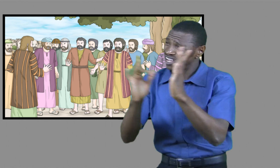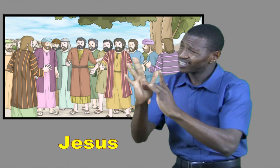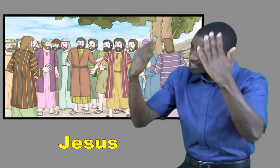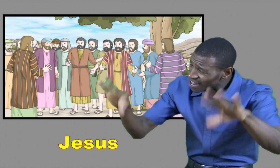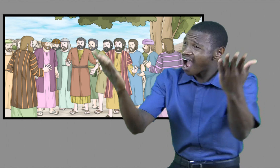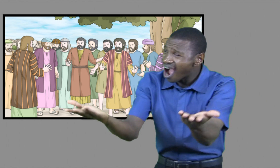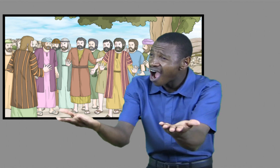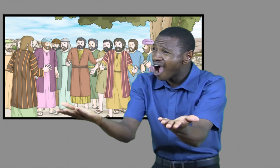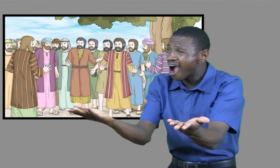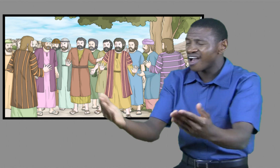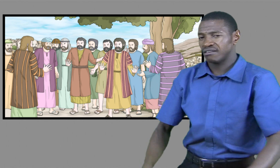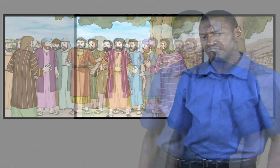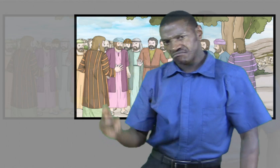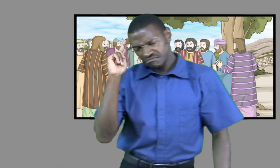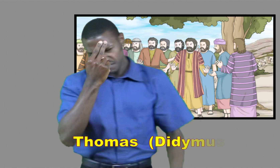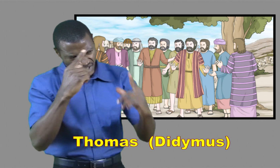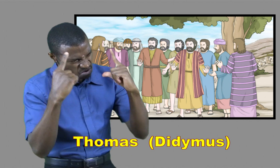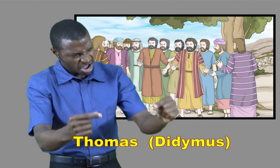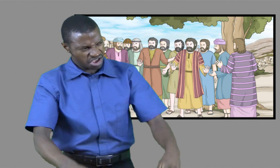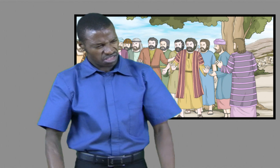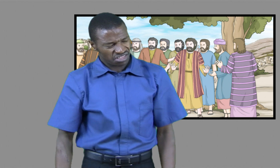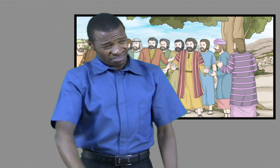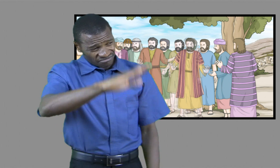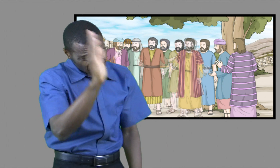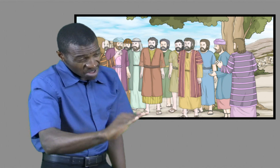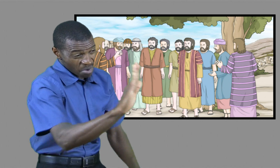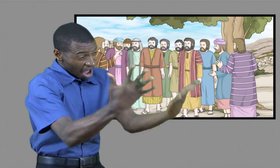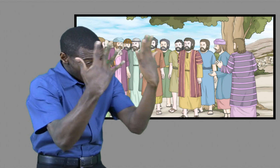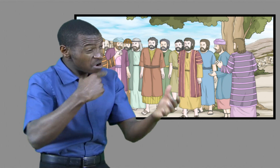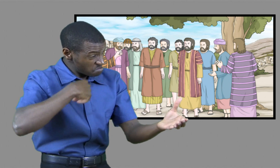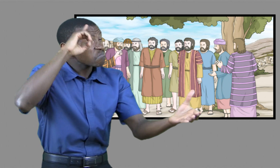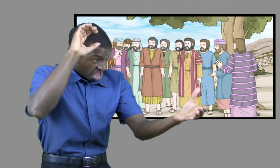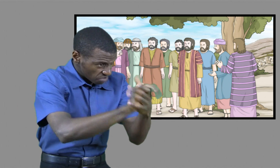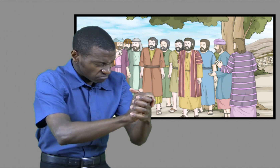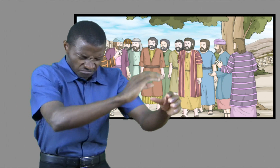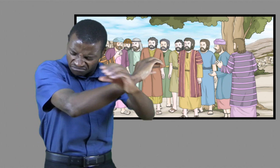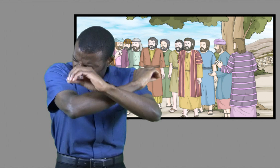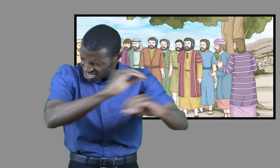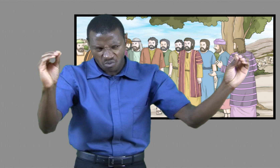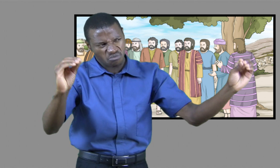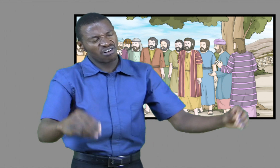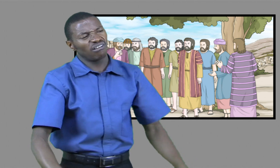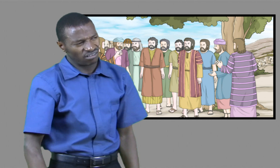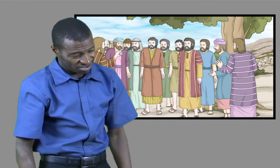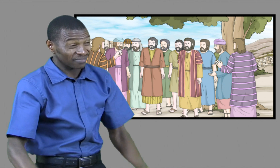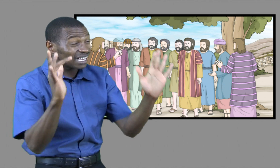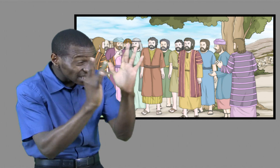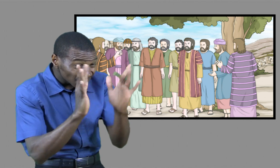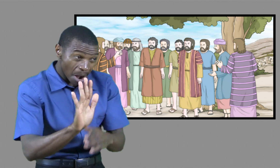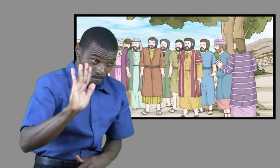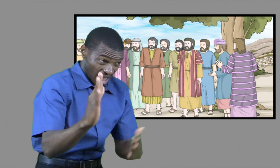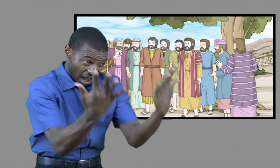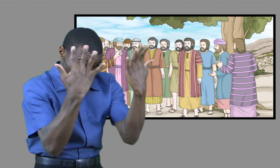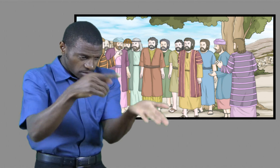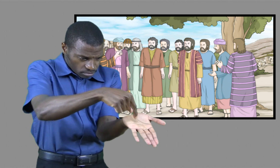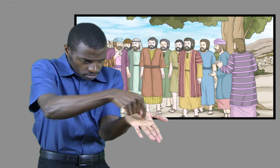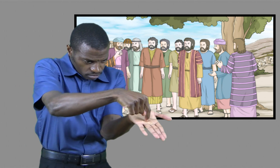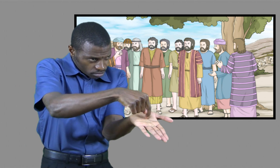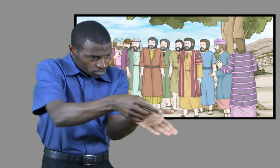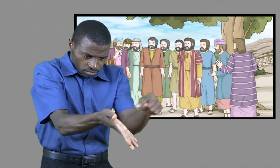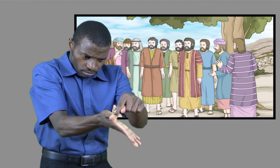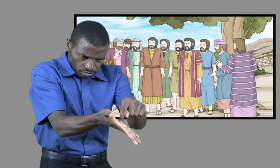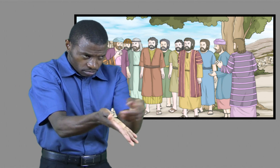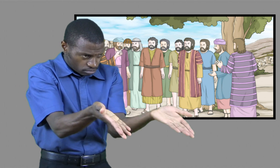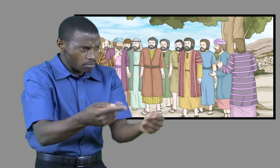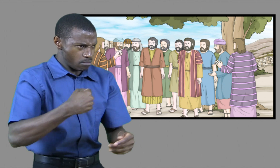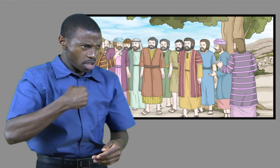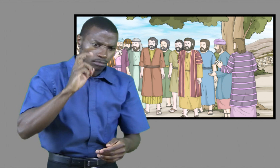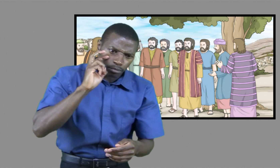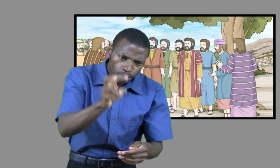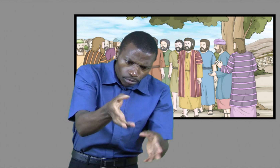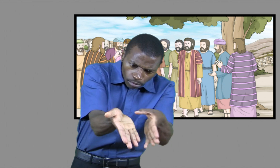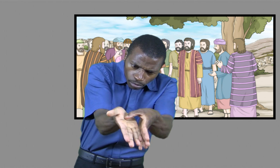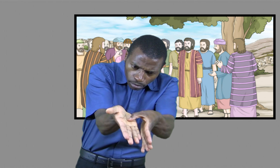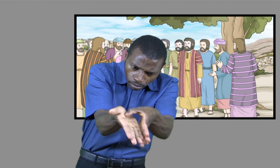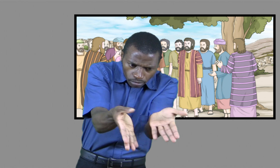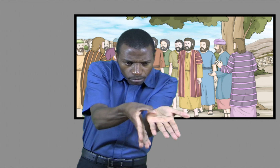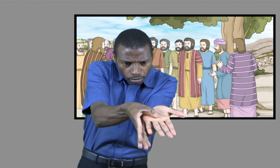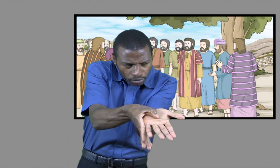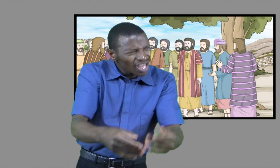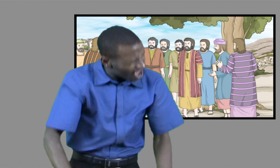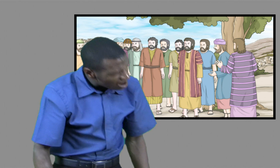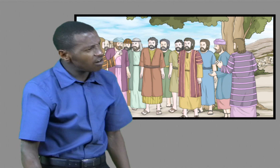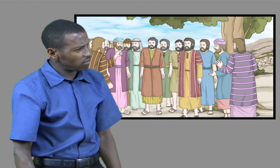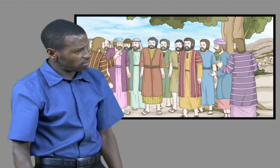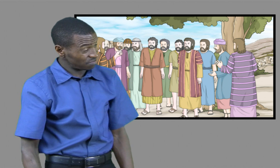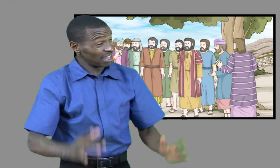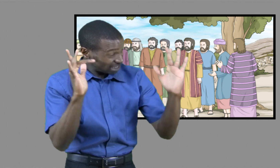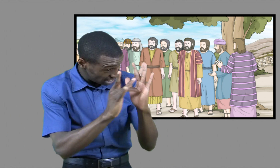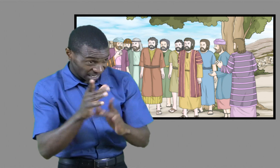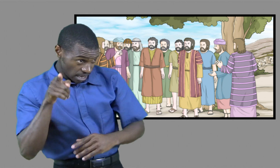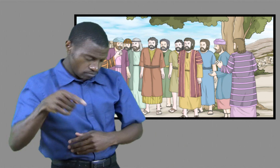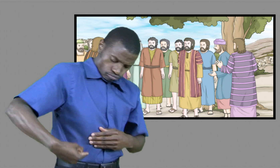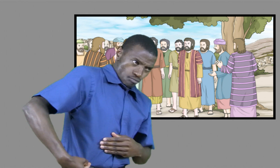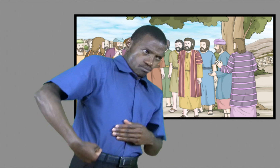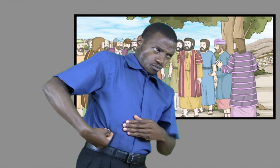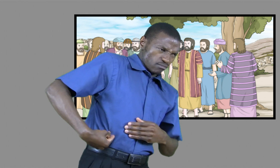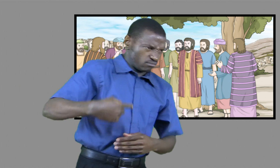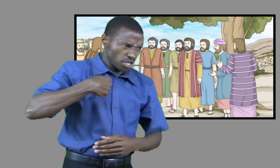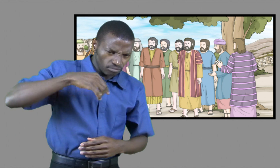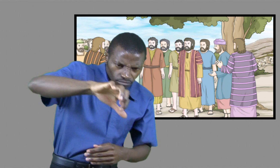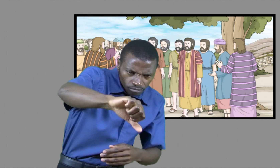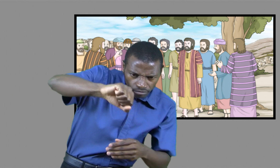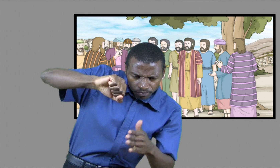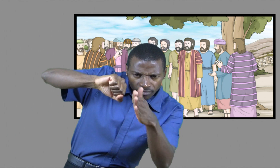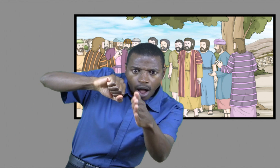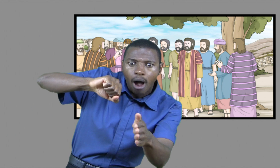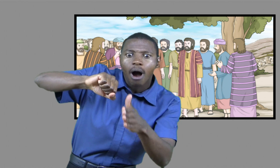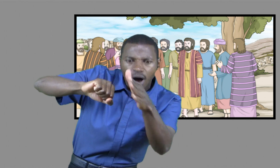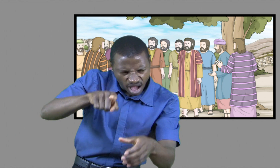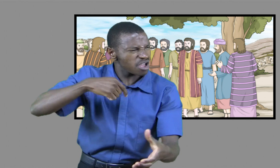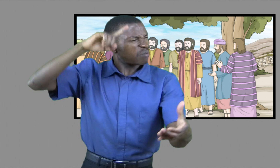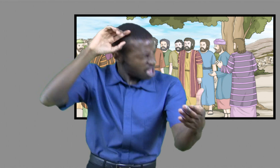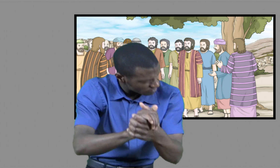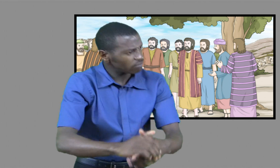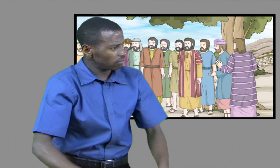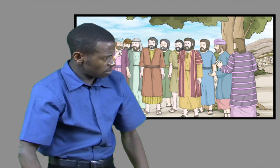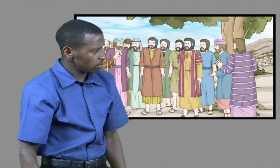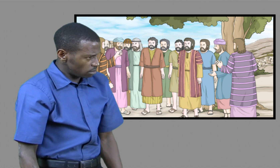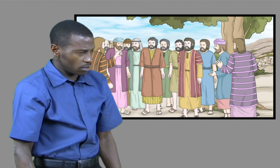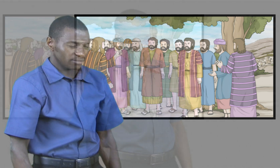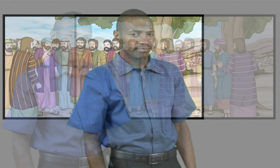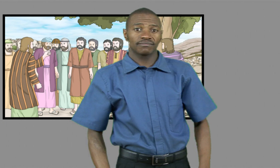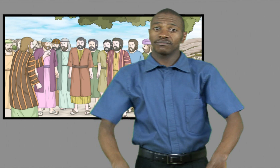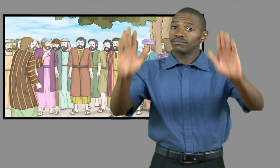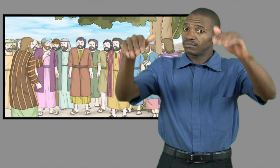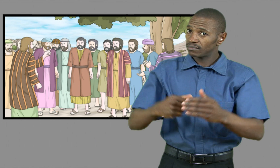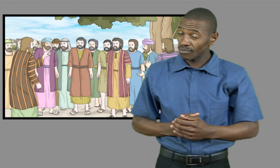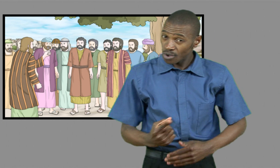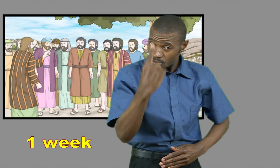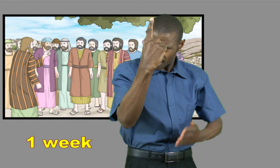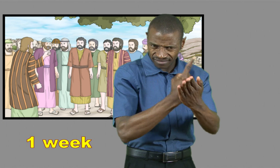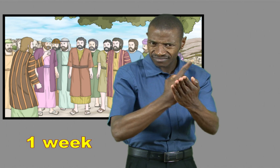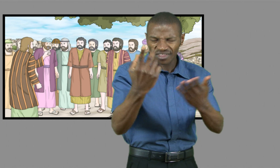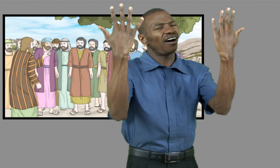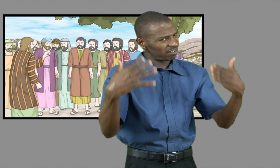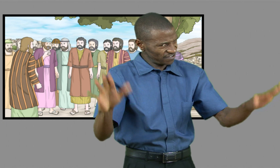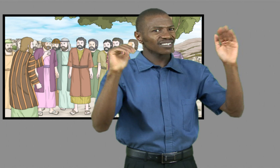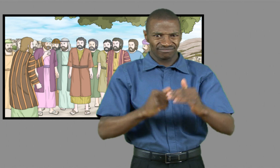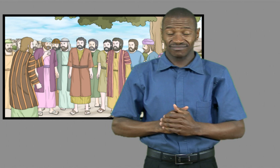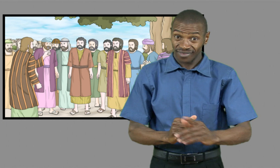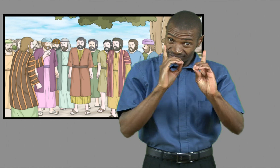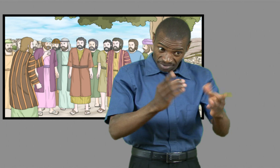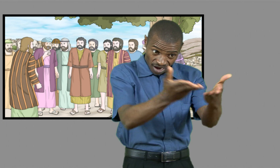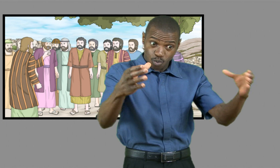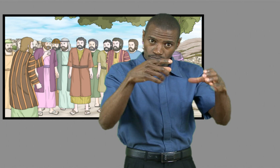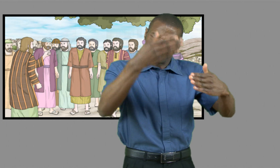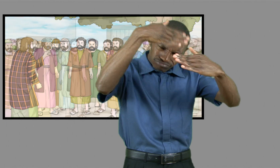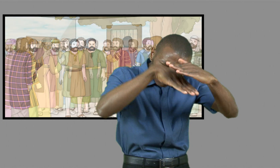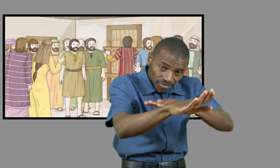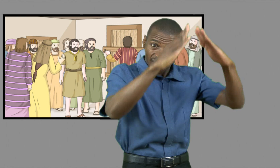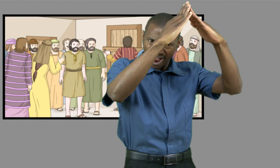But he replied, “Unless I see the nail marks in His hands, and put my finger where the nails have been, and put my hand into His side, I will never believe.”